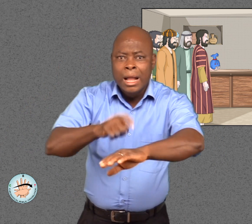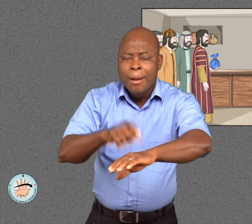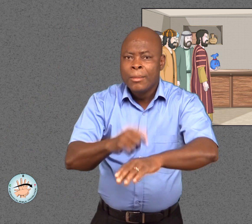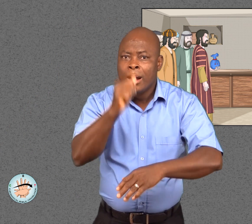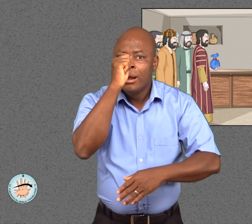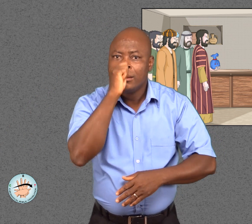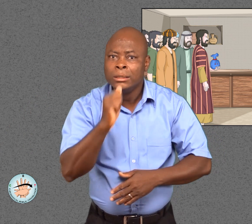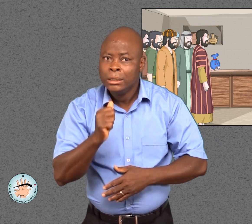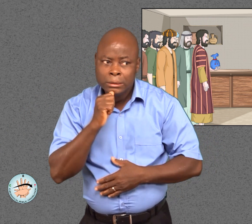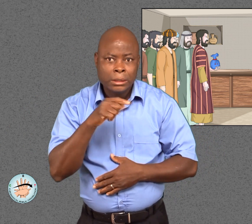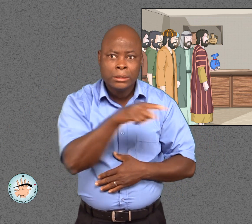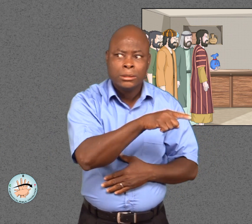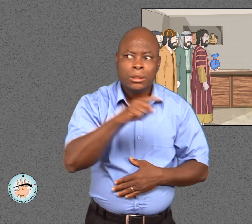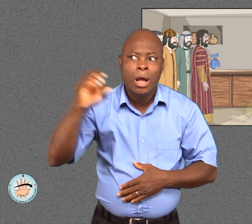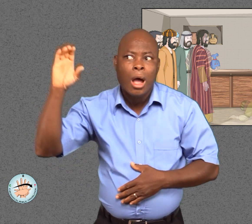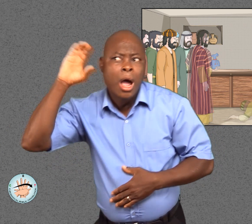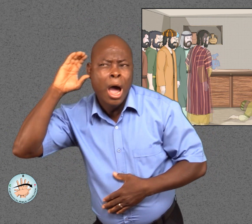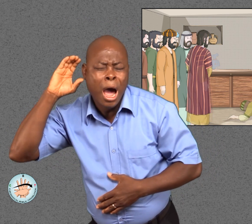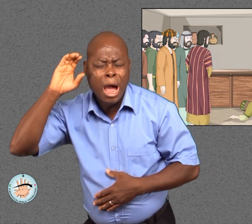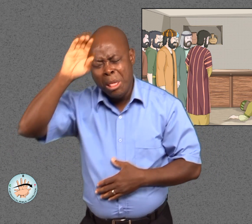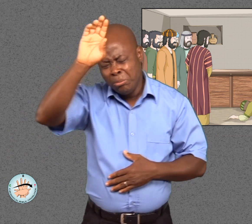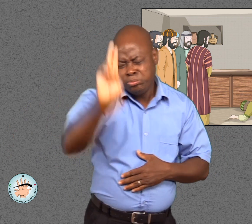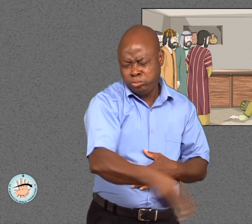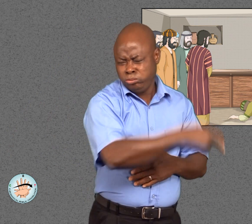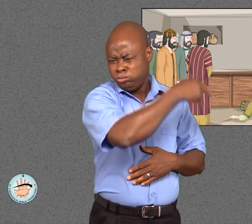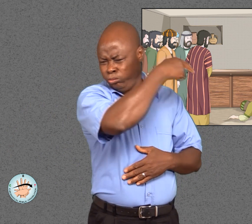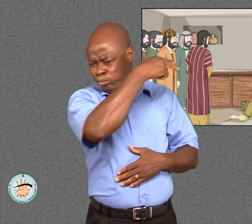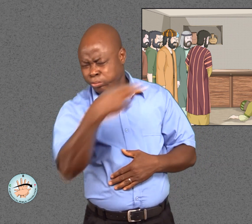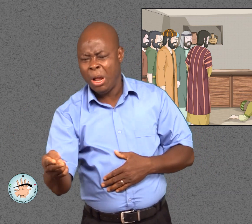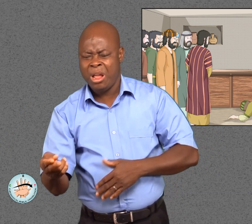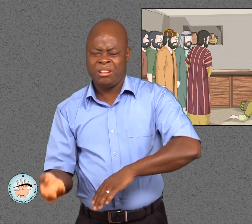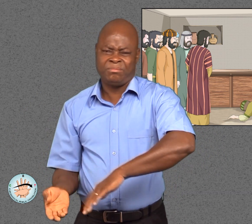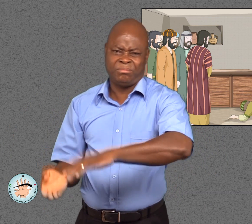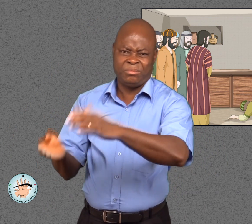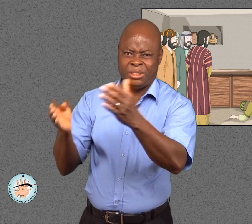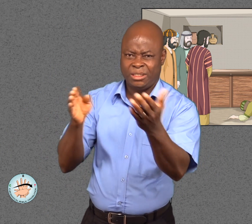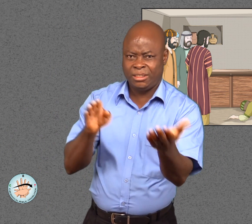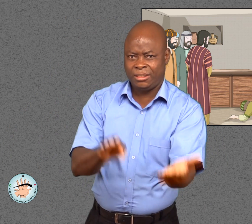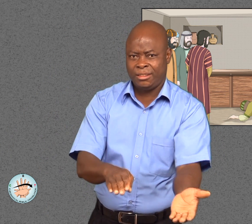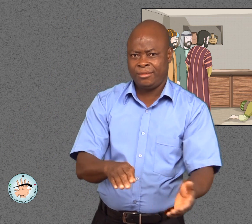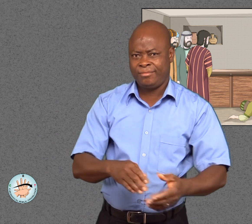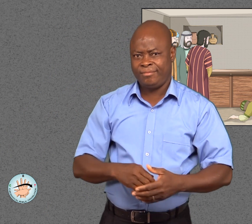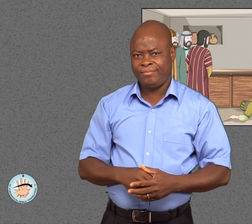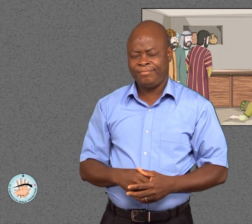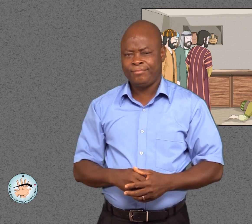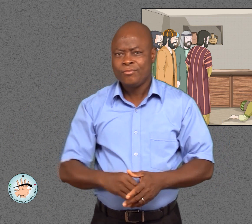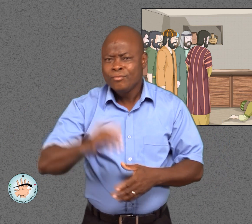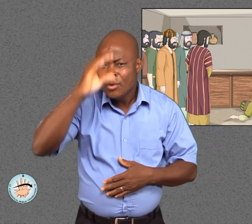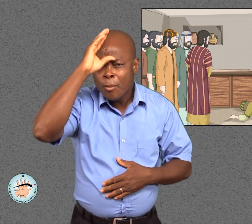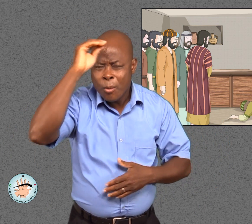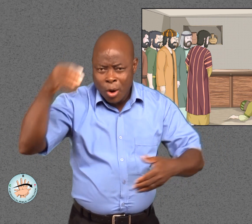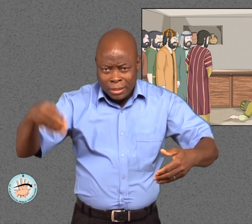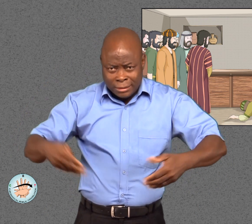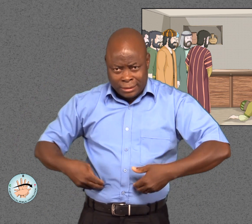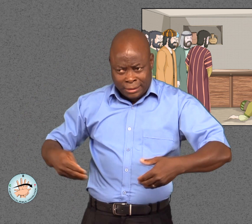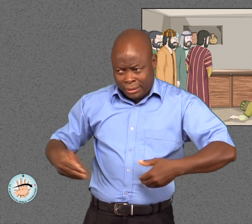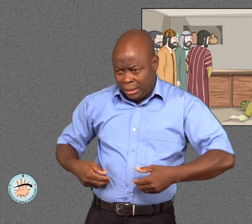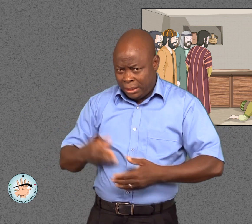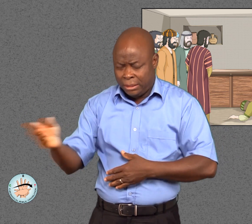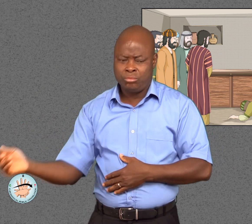On hearing these words, Ananias fell down and died. And great fear came over all who heard what had happened.